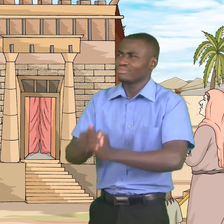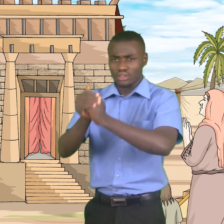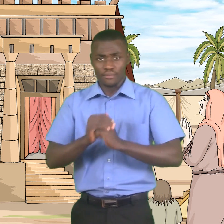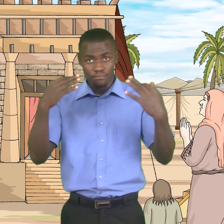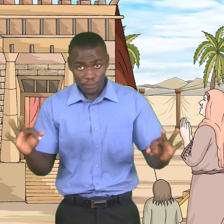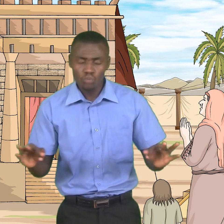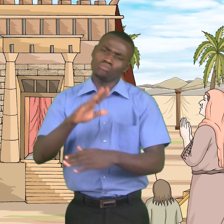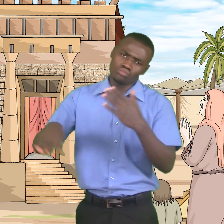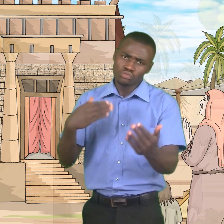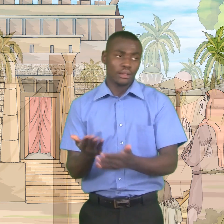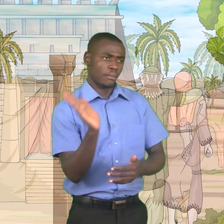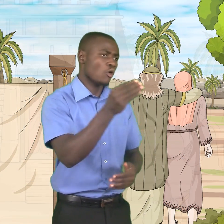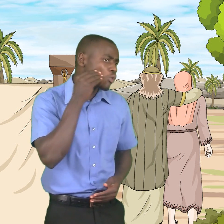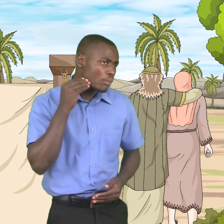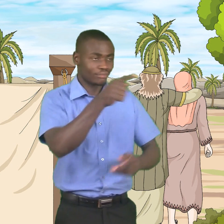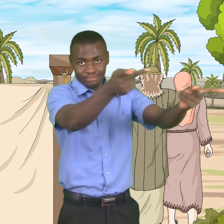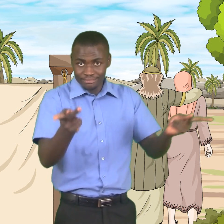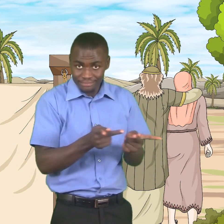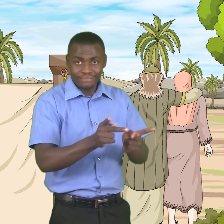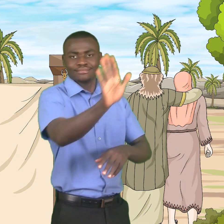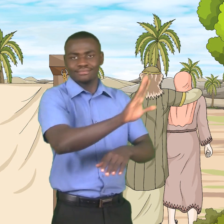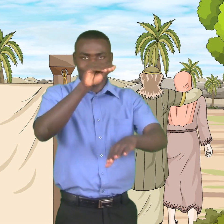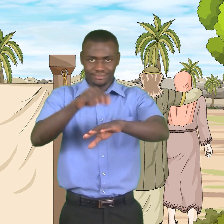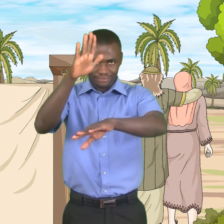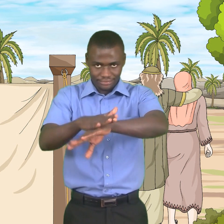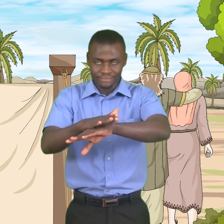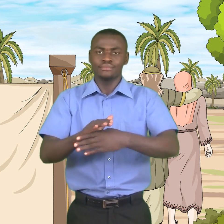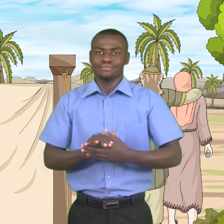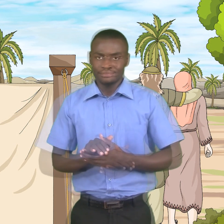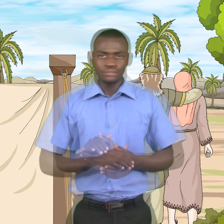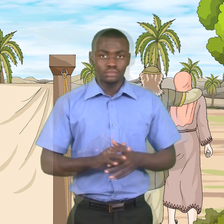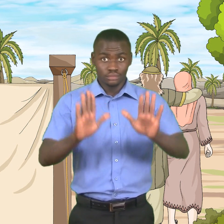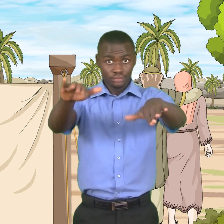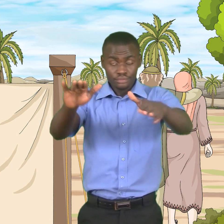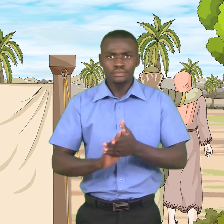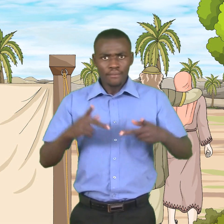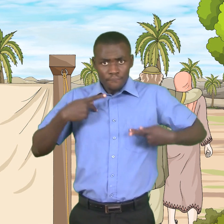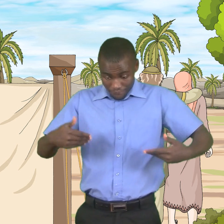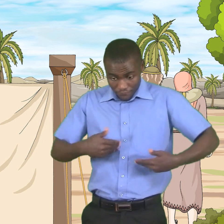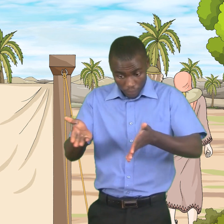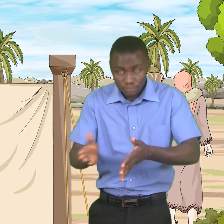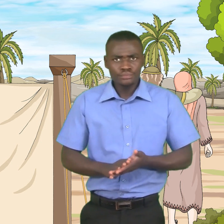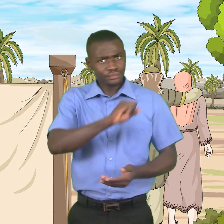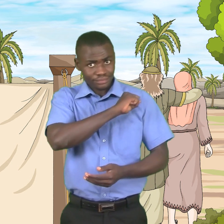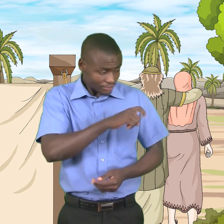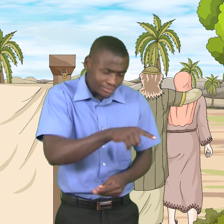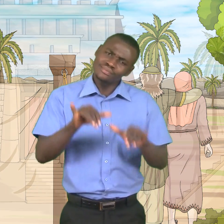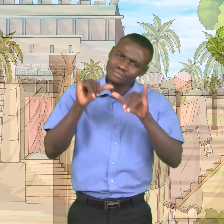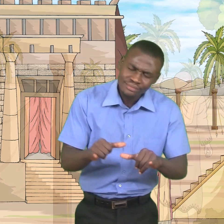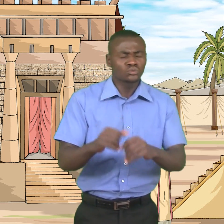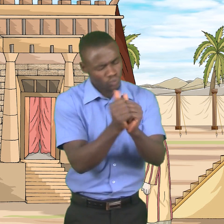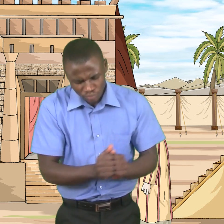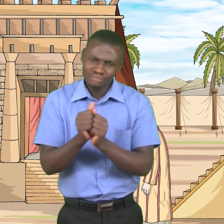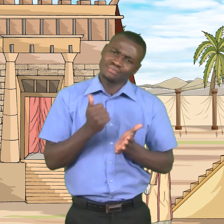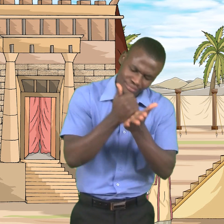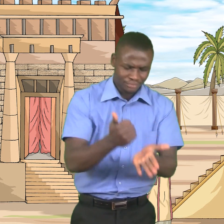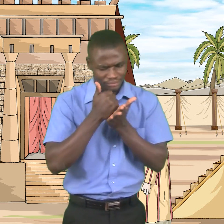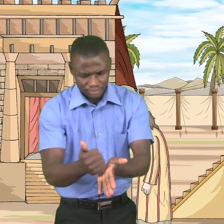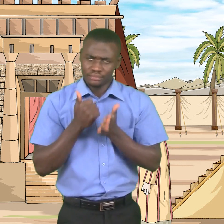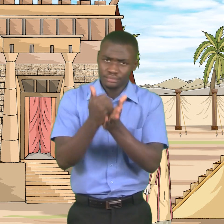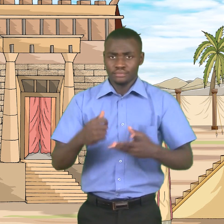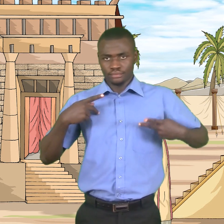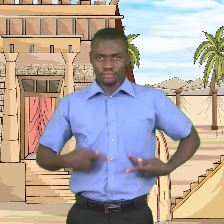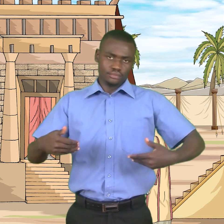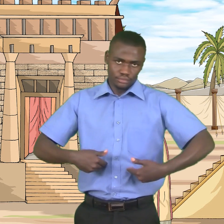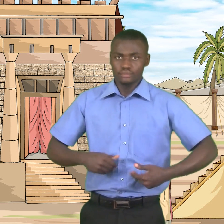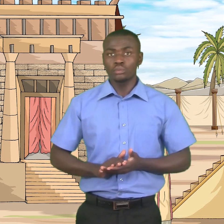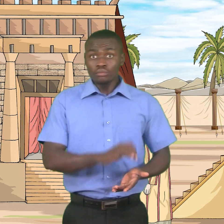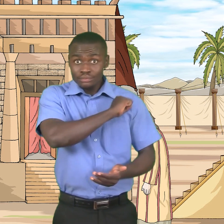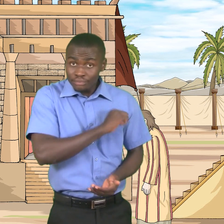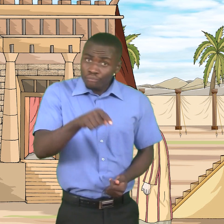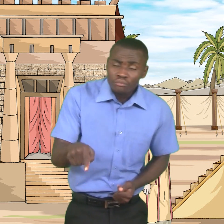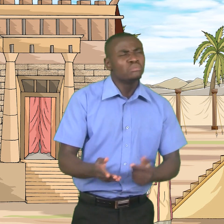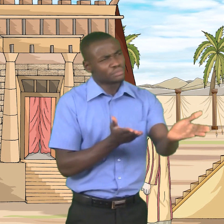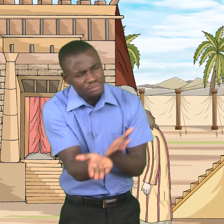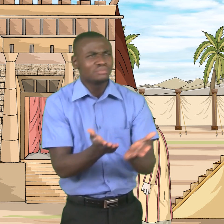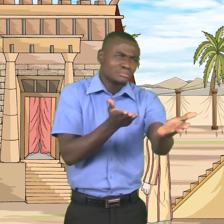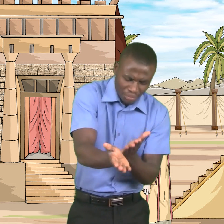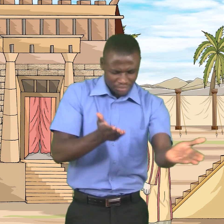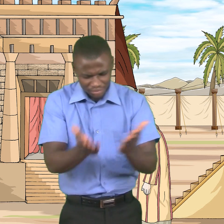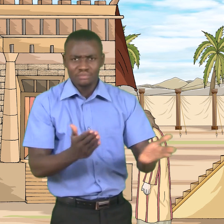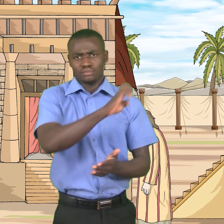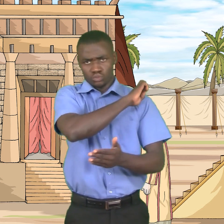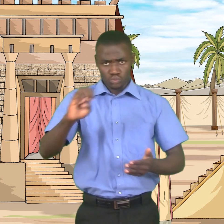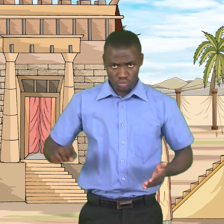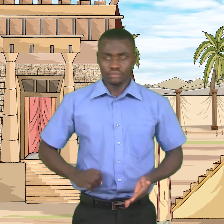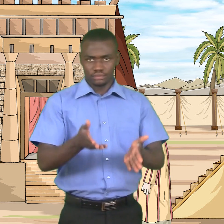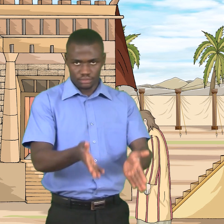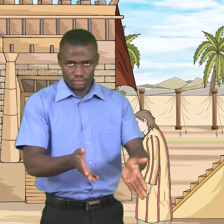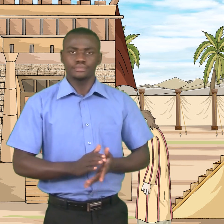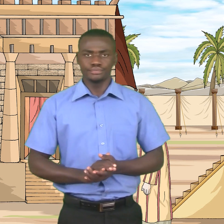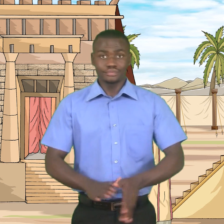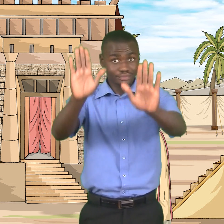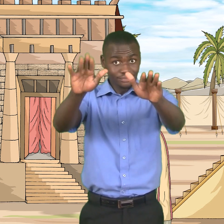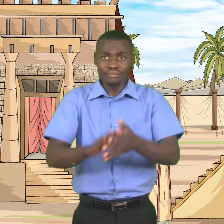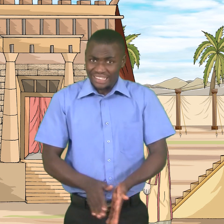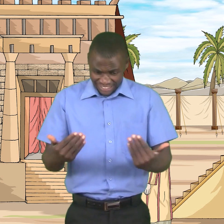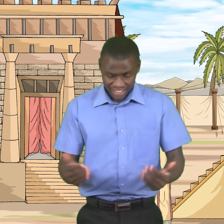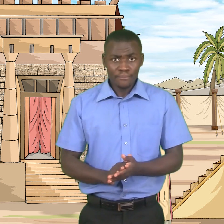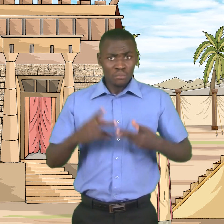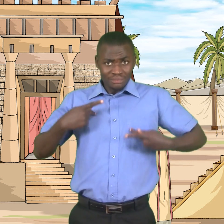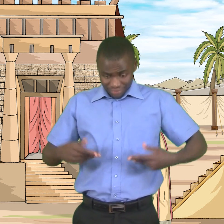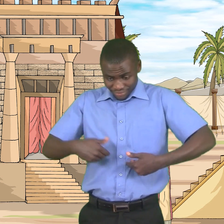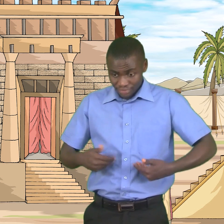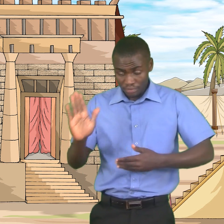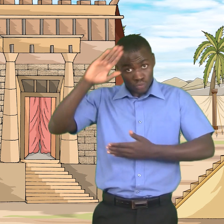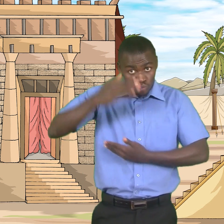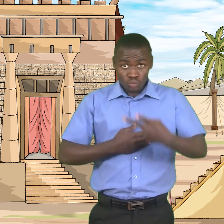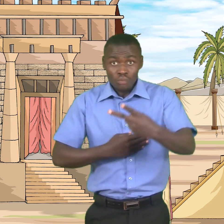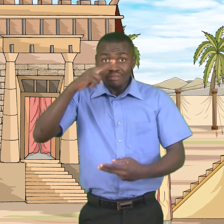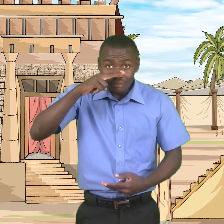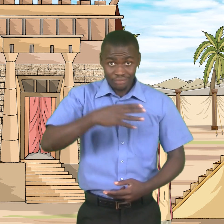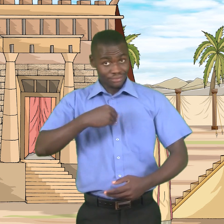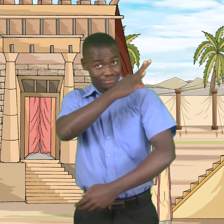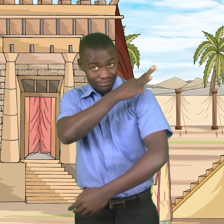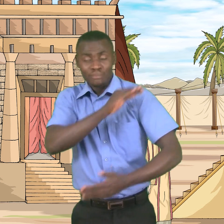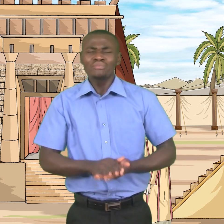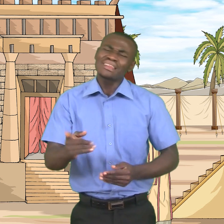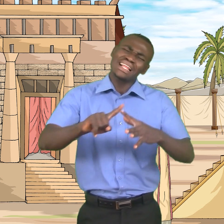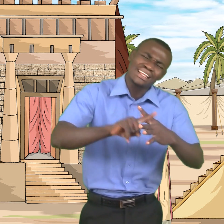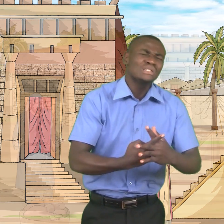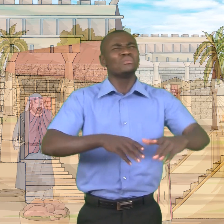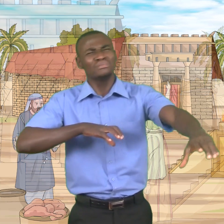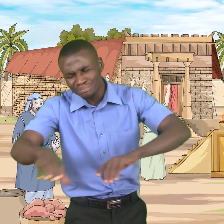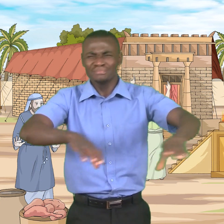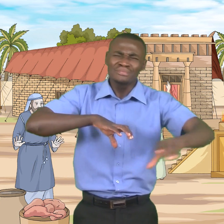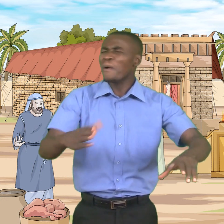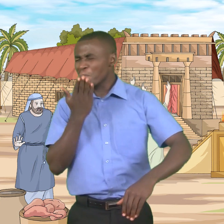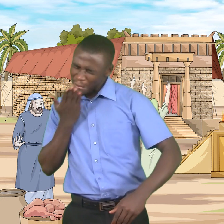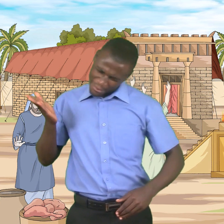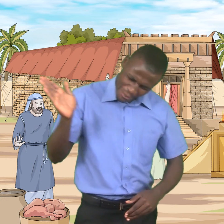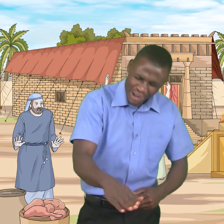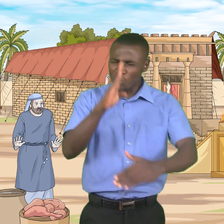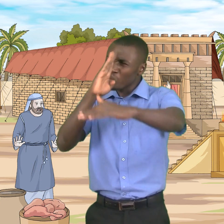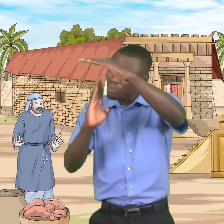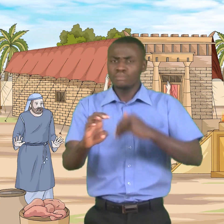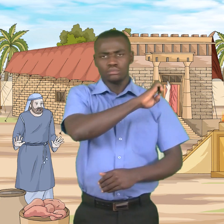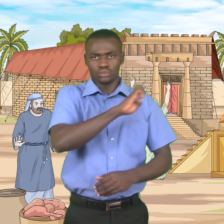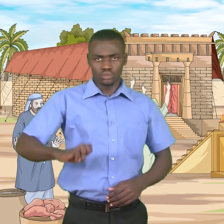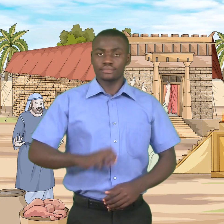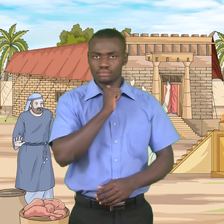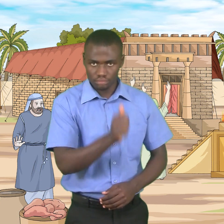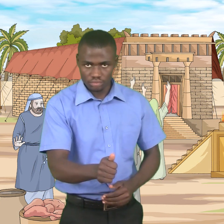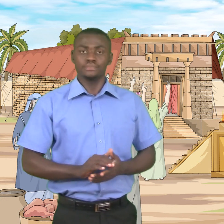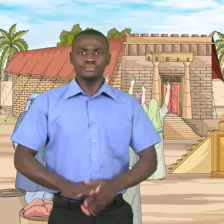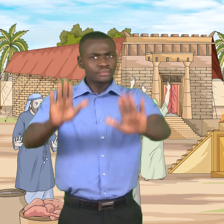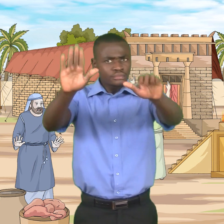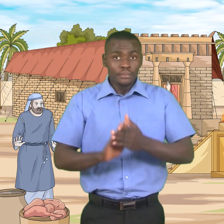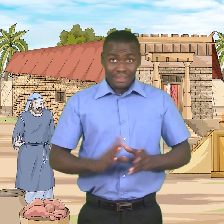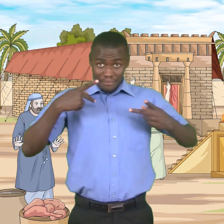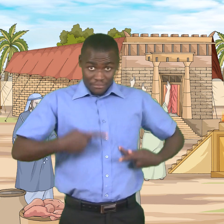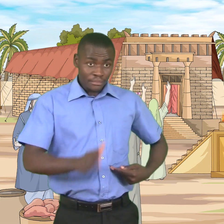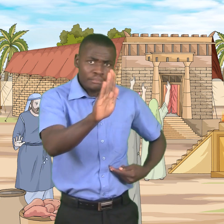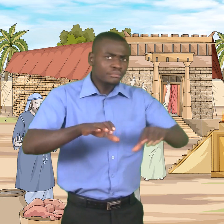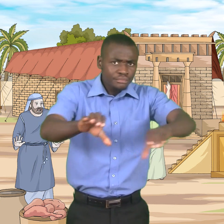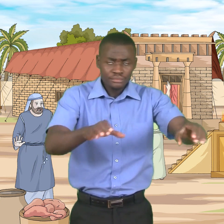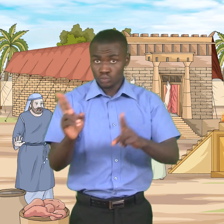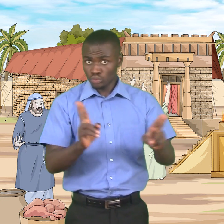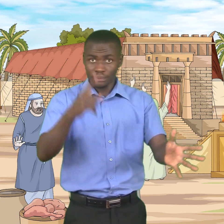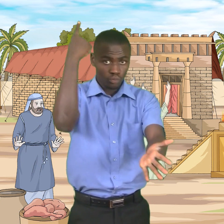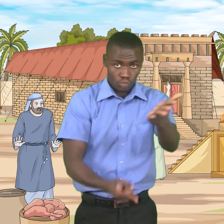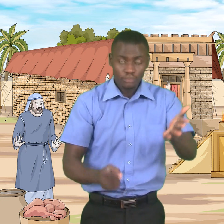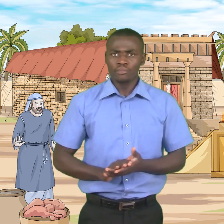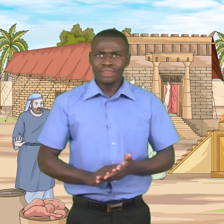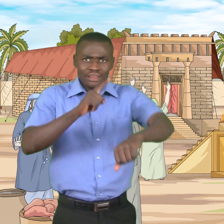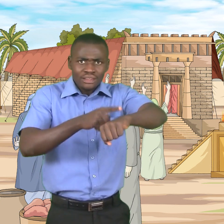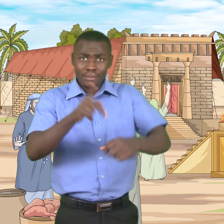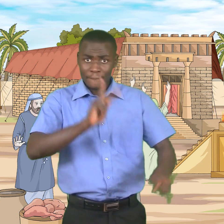Then Elkanah went home to Ramah, but the boy began ministering to the LORD before Eli the priest. Now the sons of Eli were wicked men; they had no regard for the LORD or for the custom of the priests with the people.